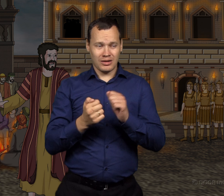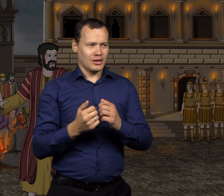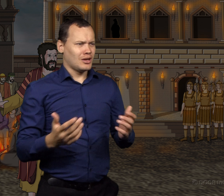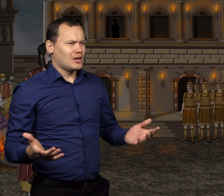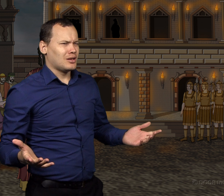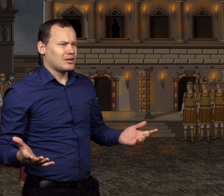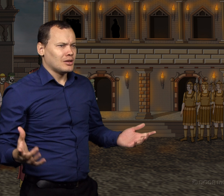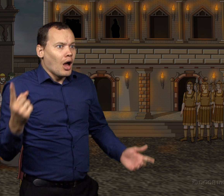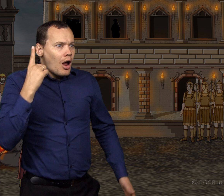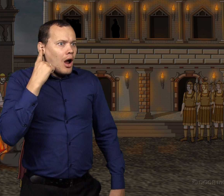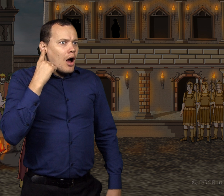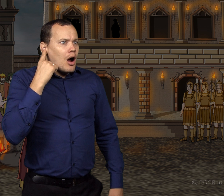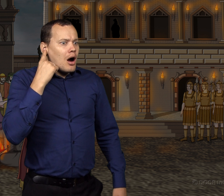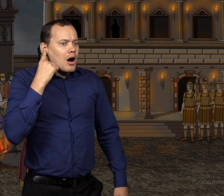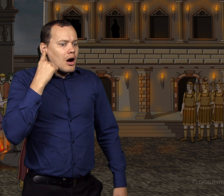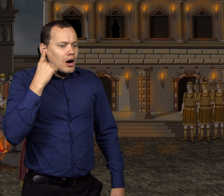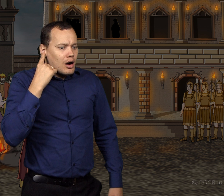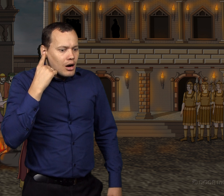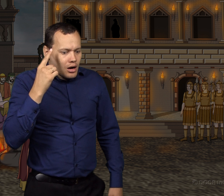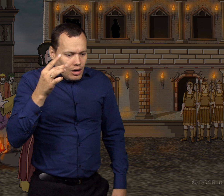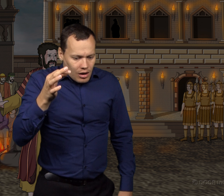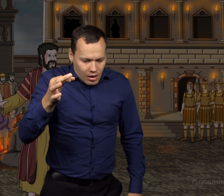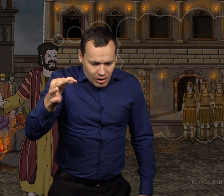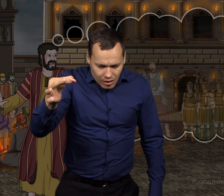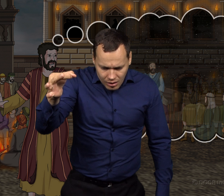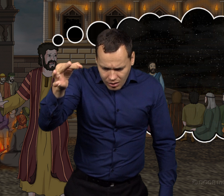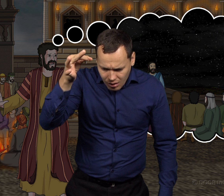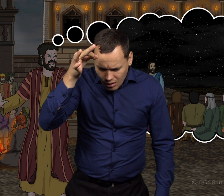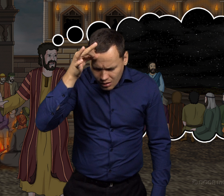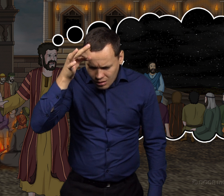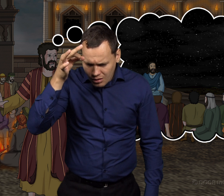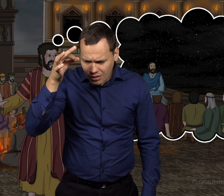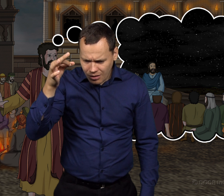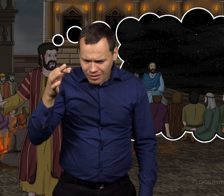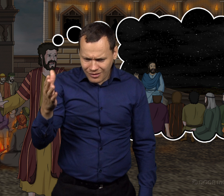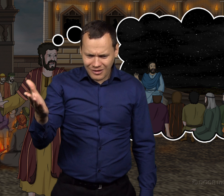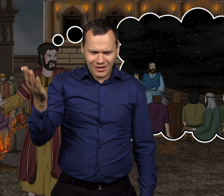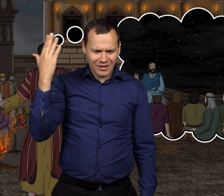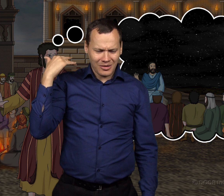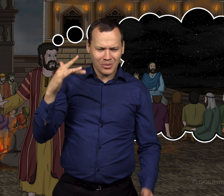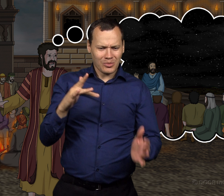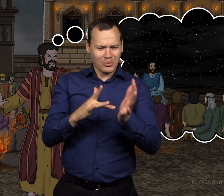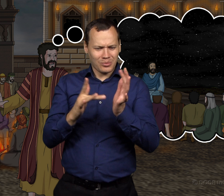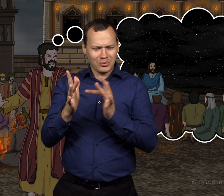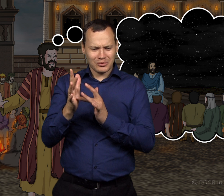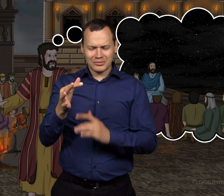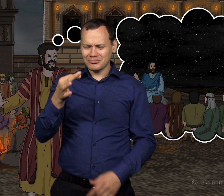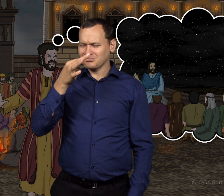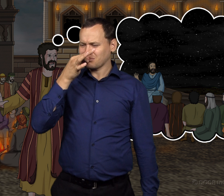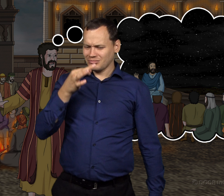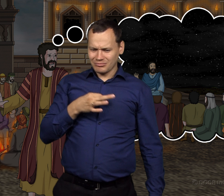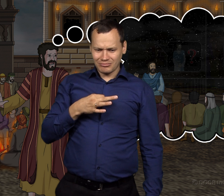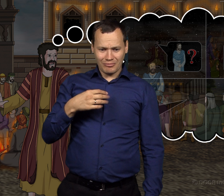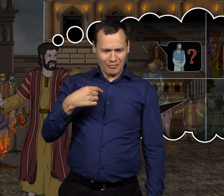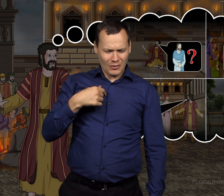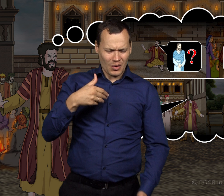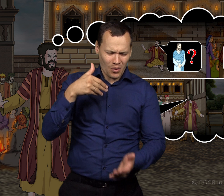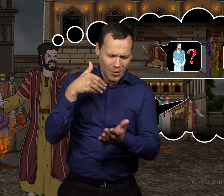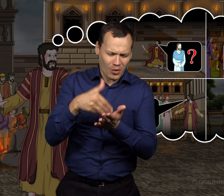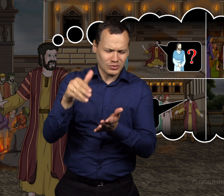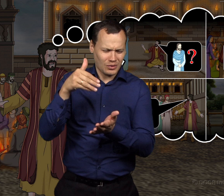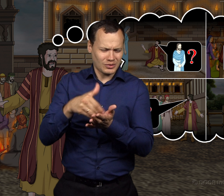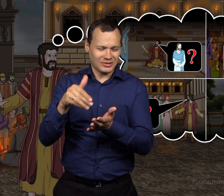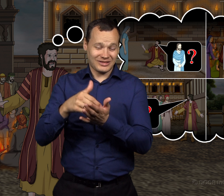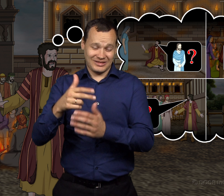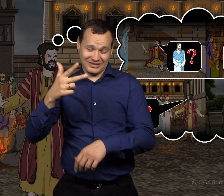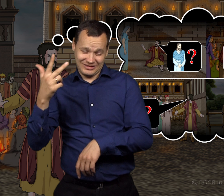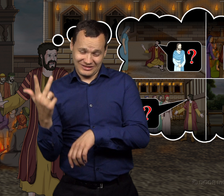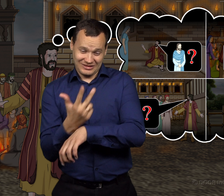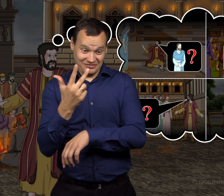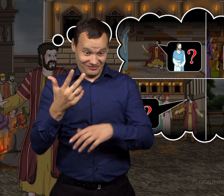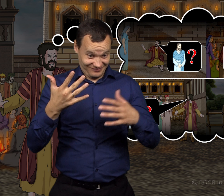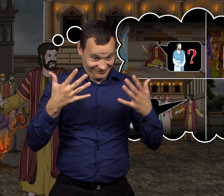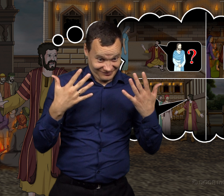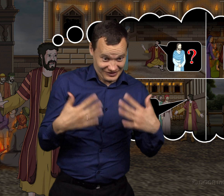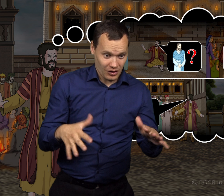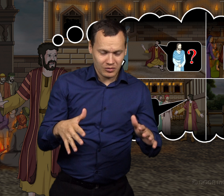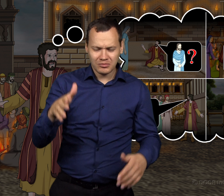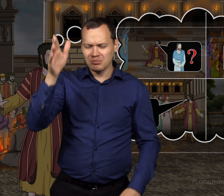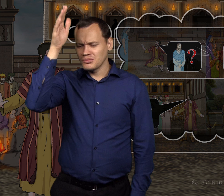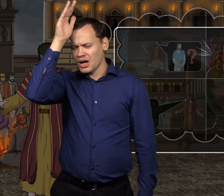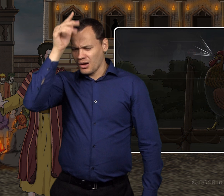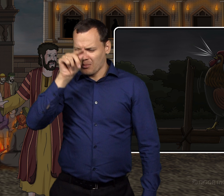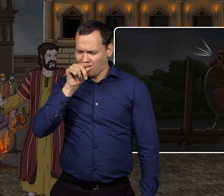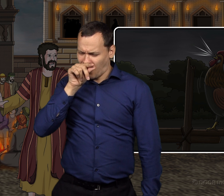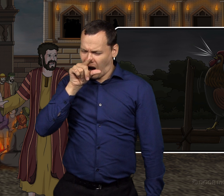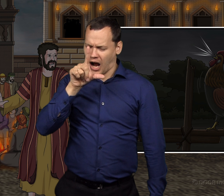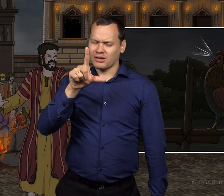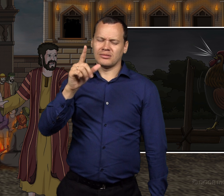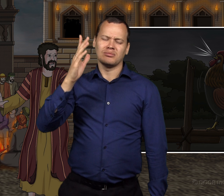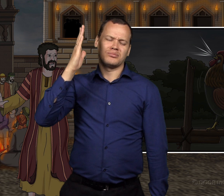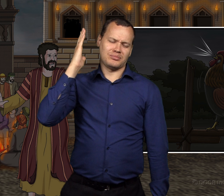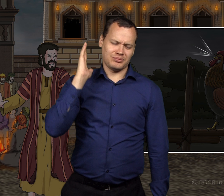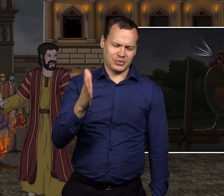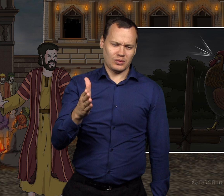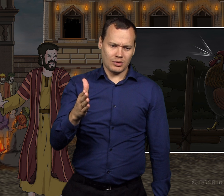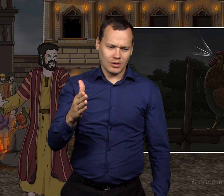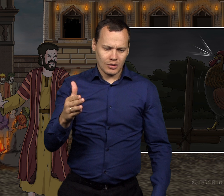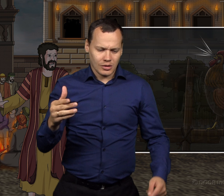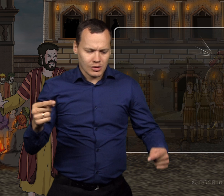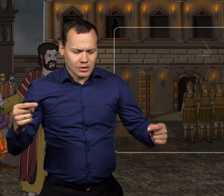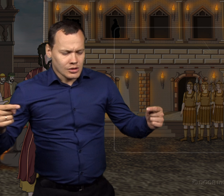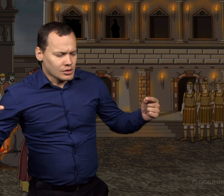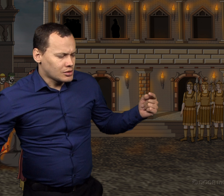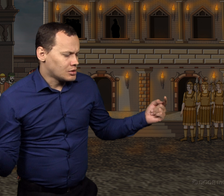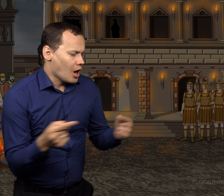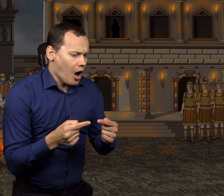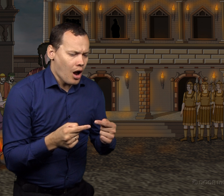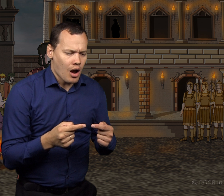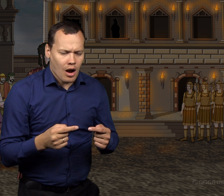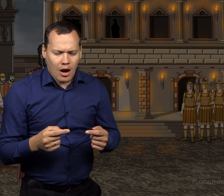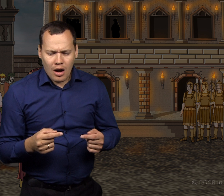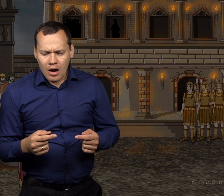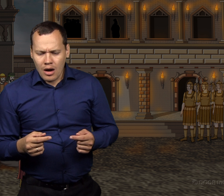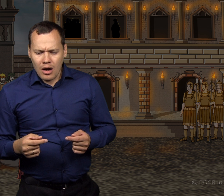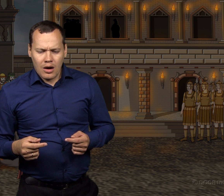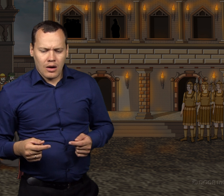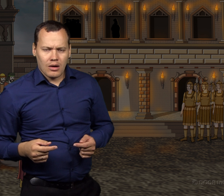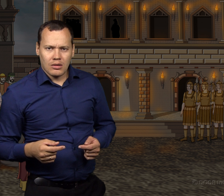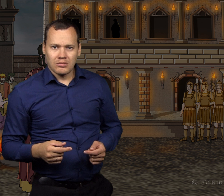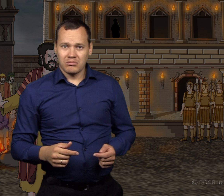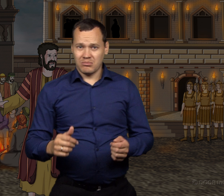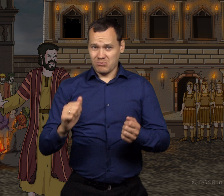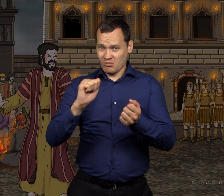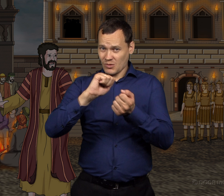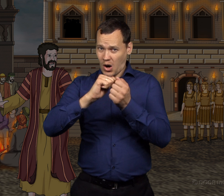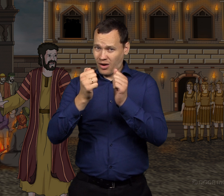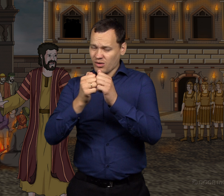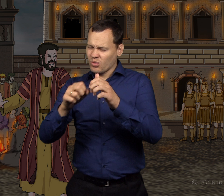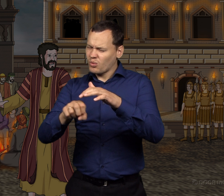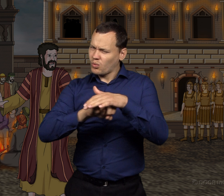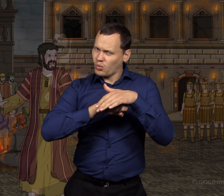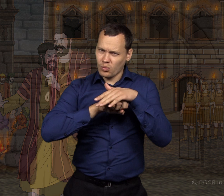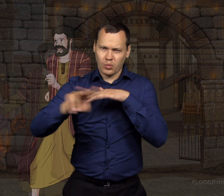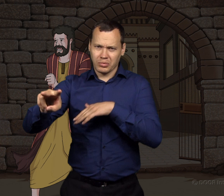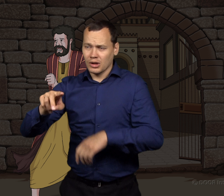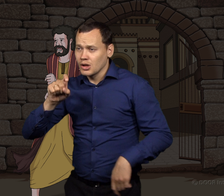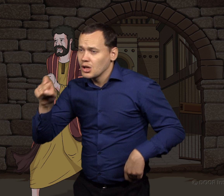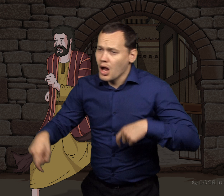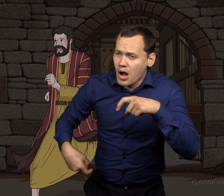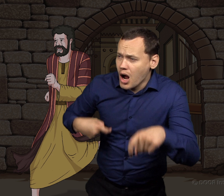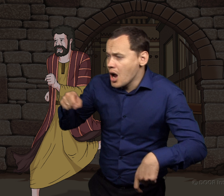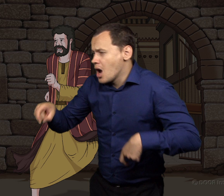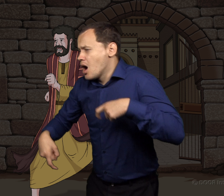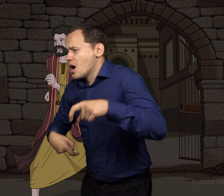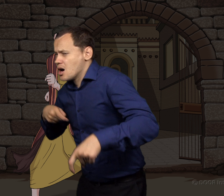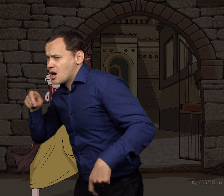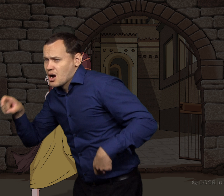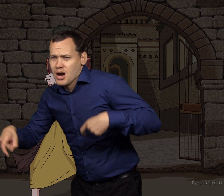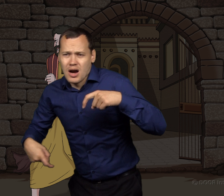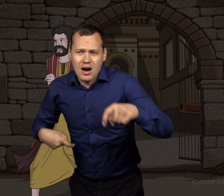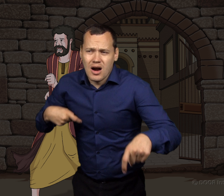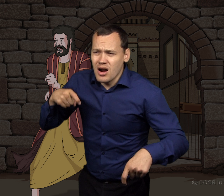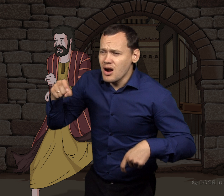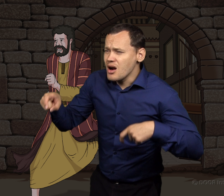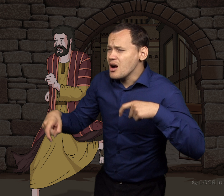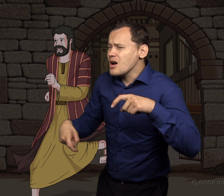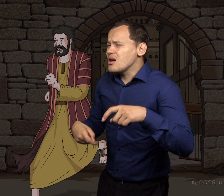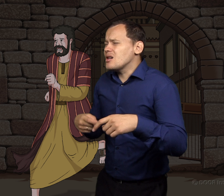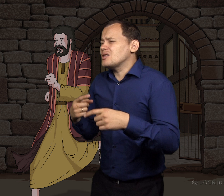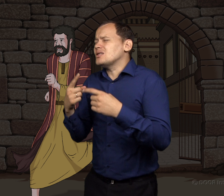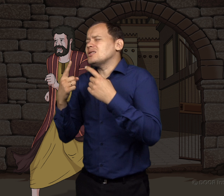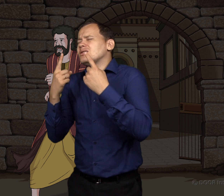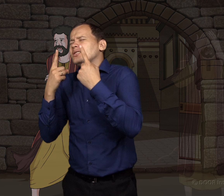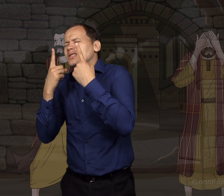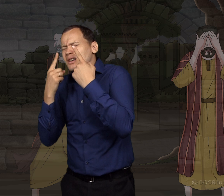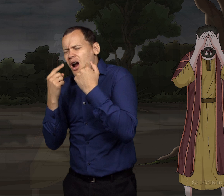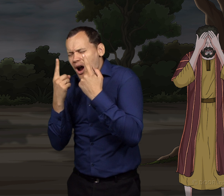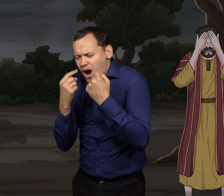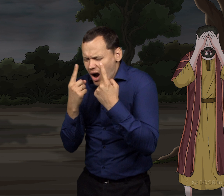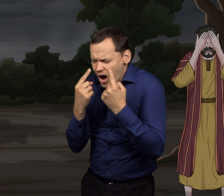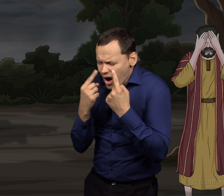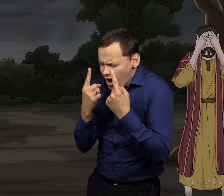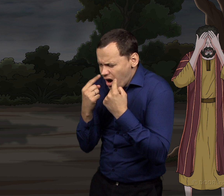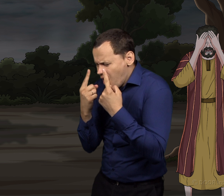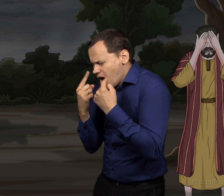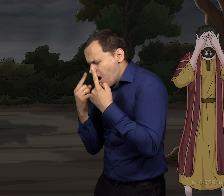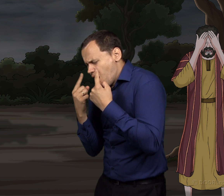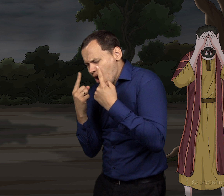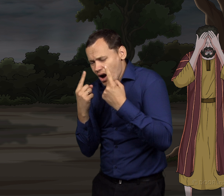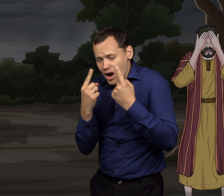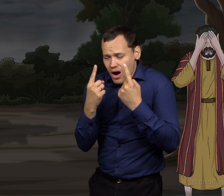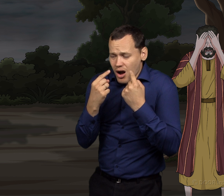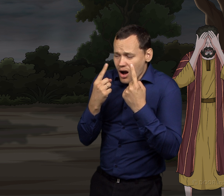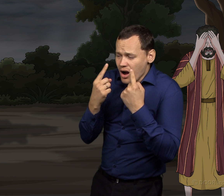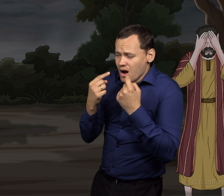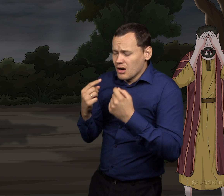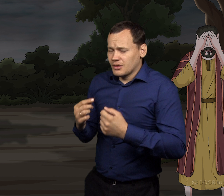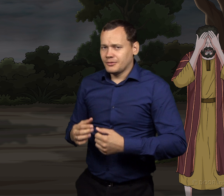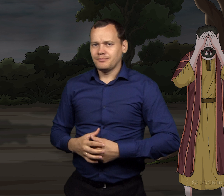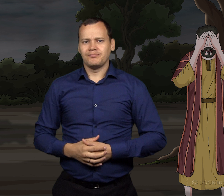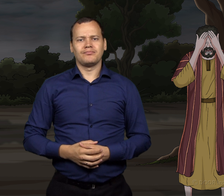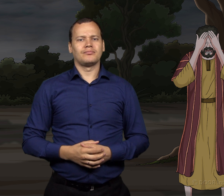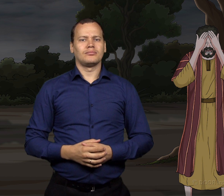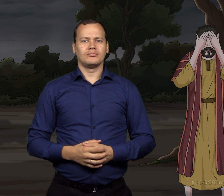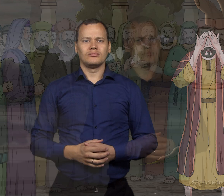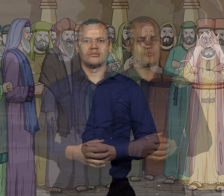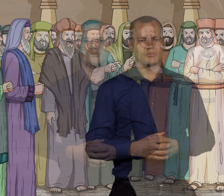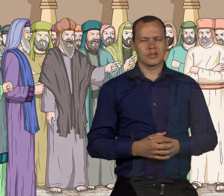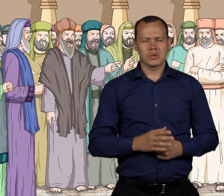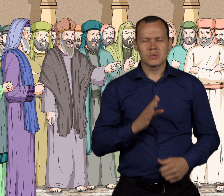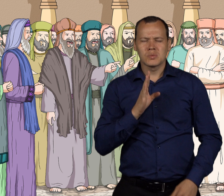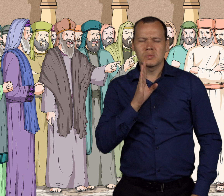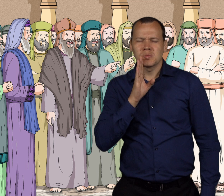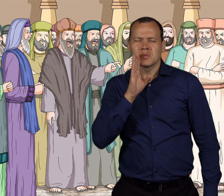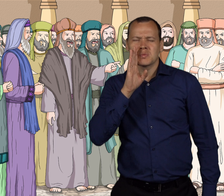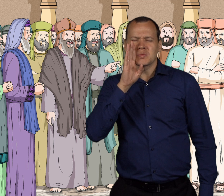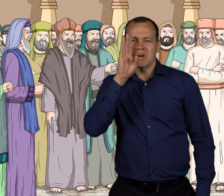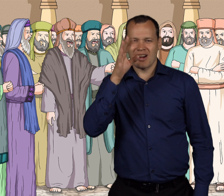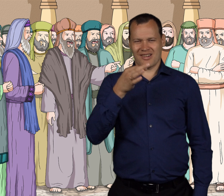Then Peter remembered the word that Jesus had spoken: “Before the rooster crows, you will deny Me three times.” And he went outside and wept bitterly.